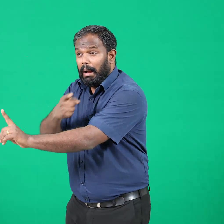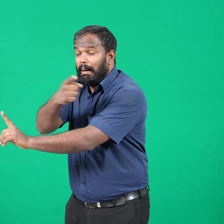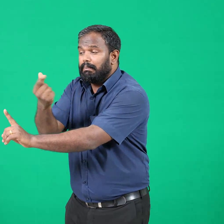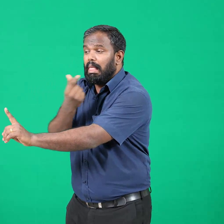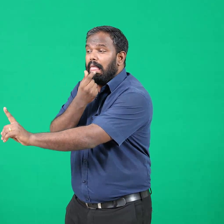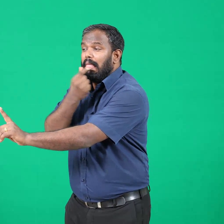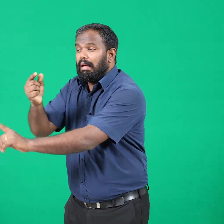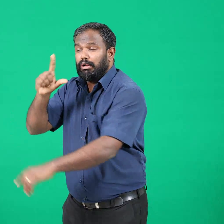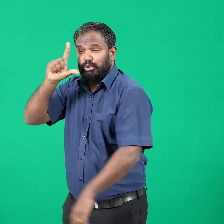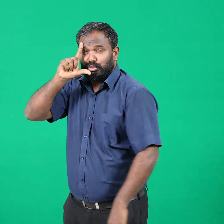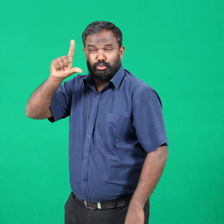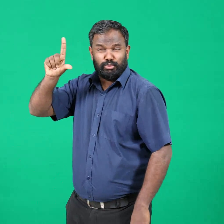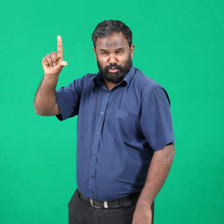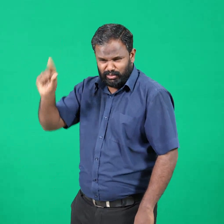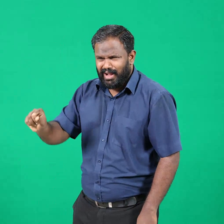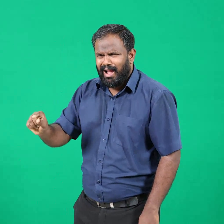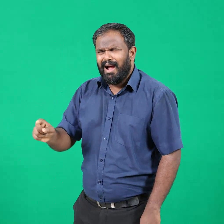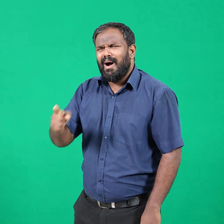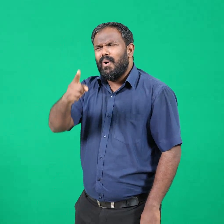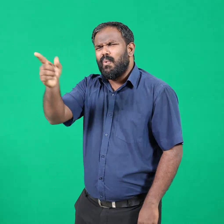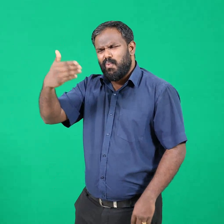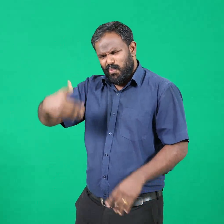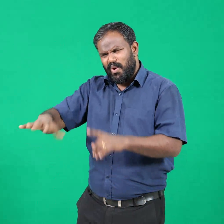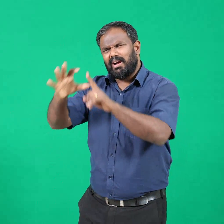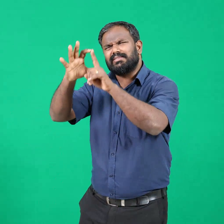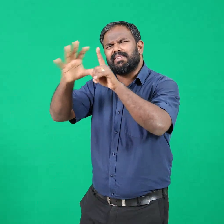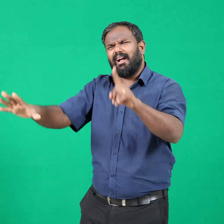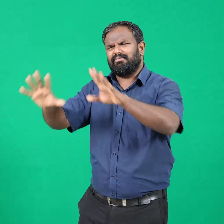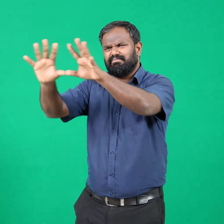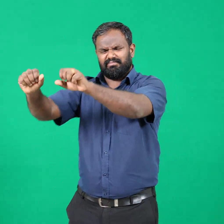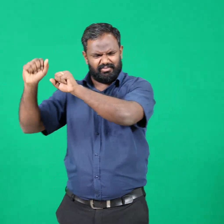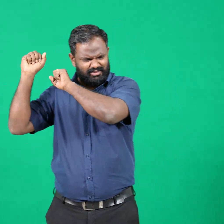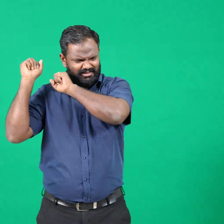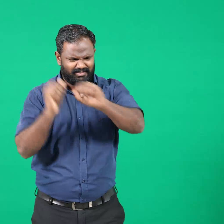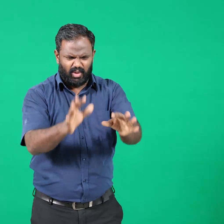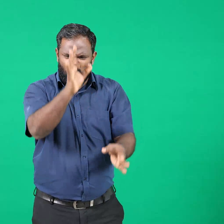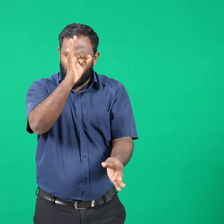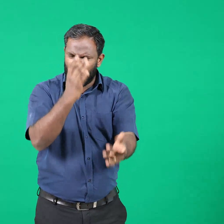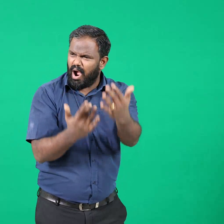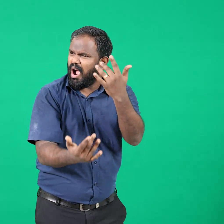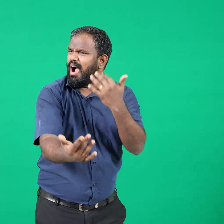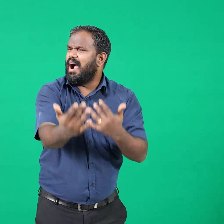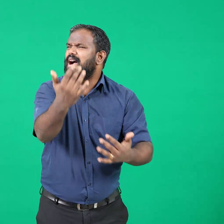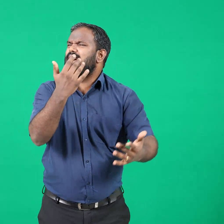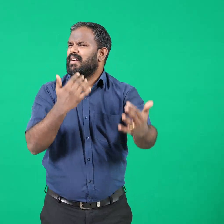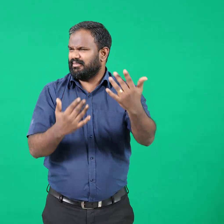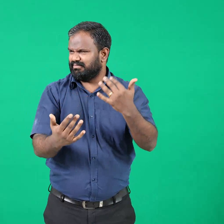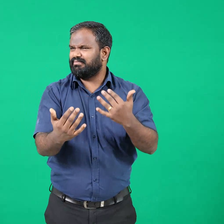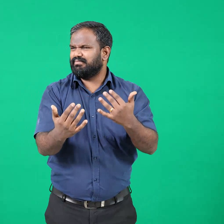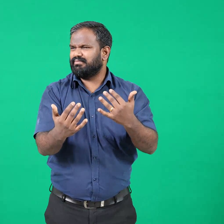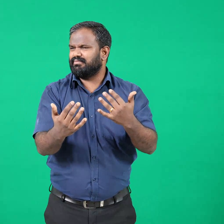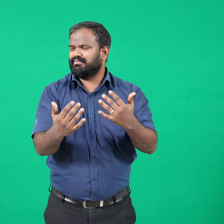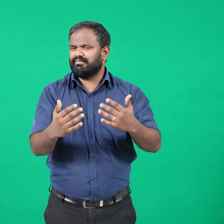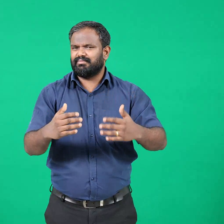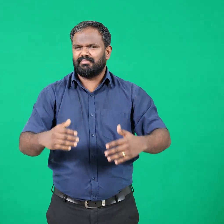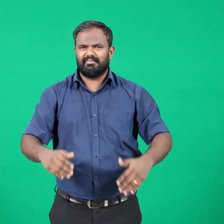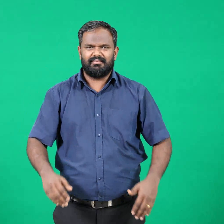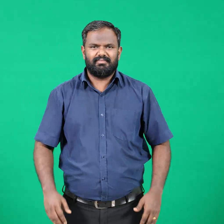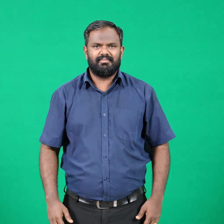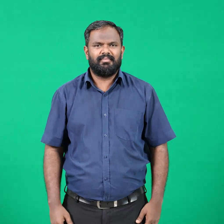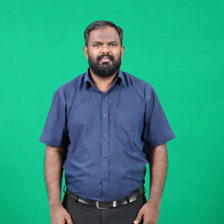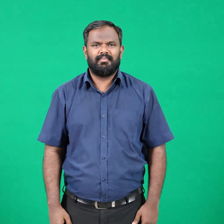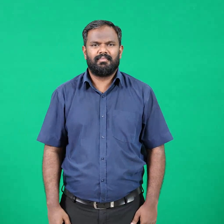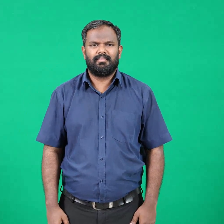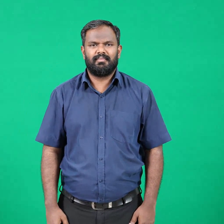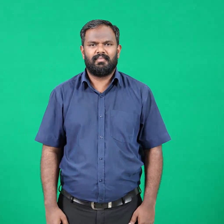will be subject to the fire of hell.